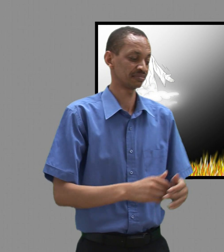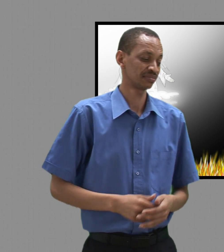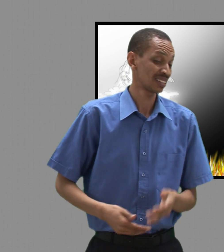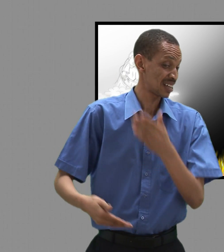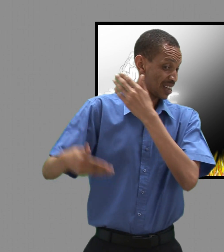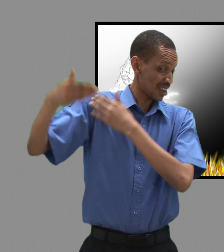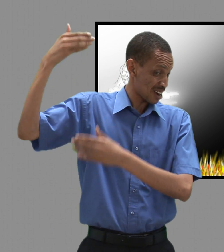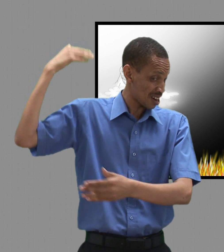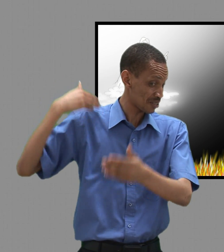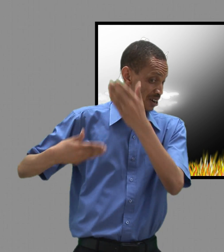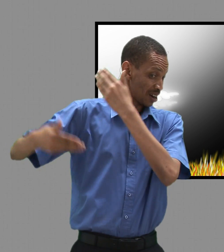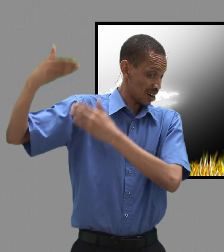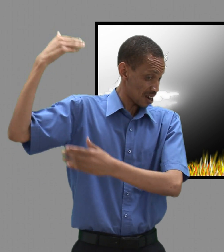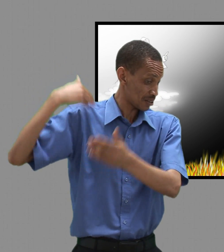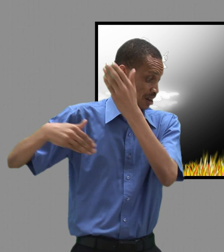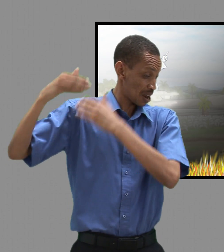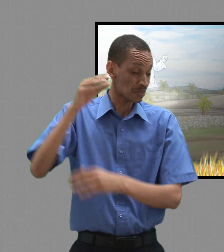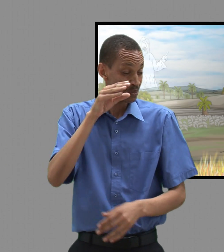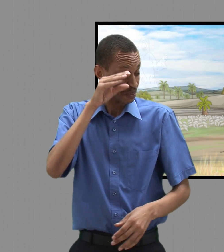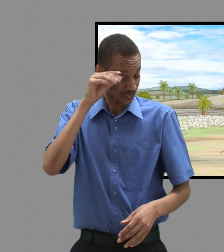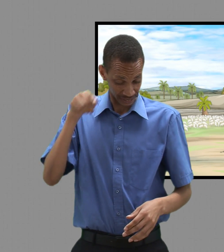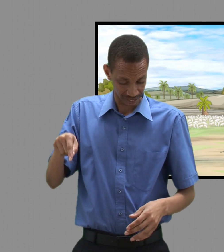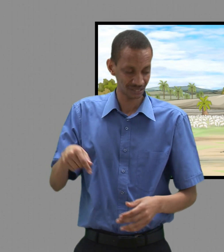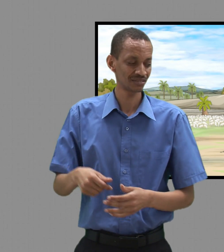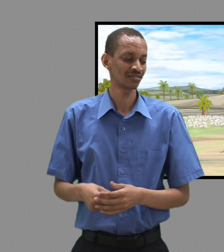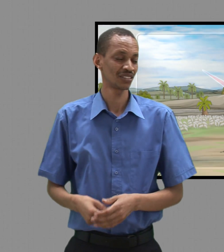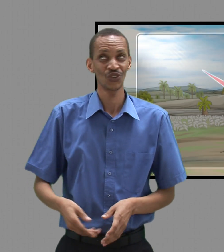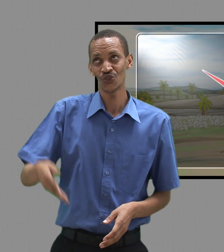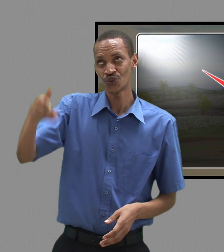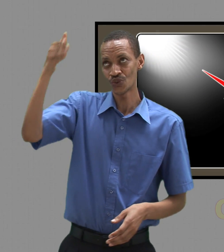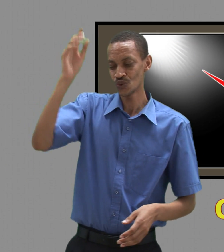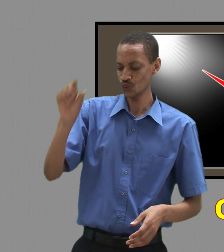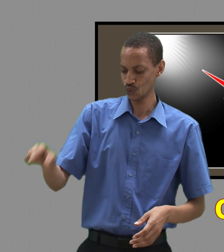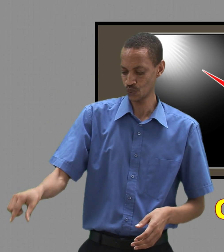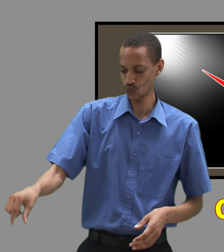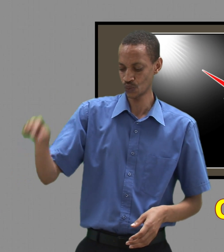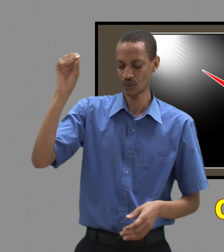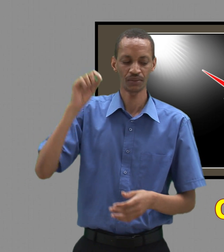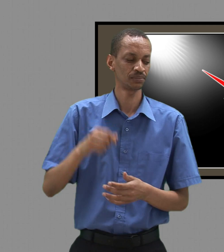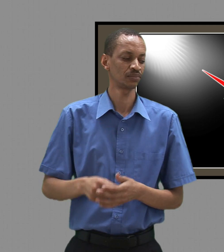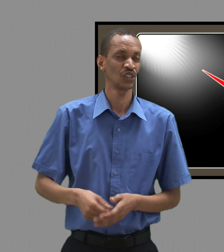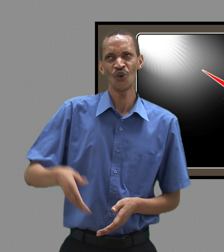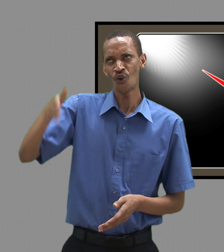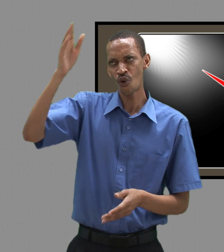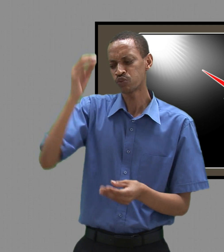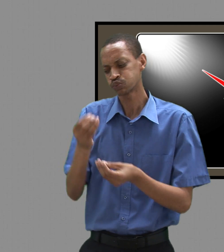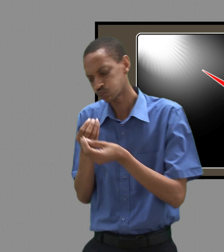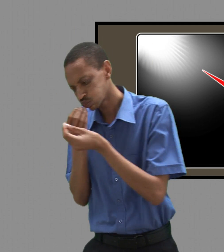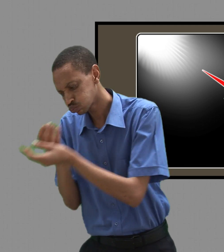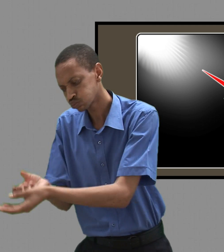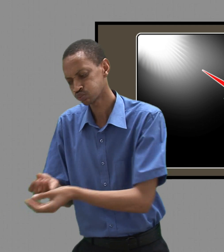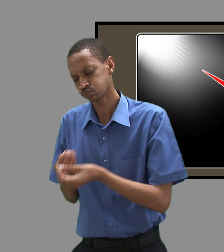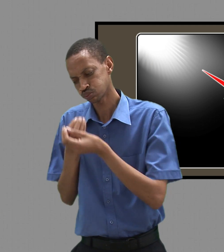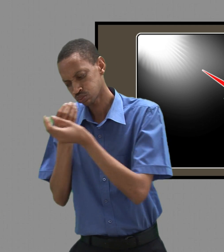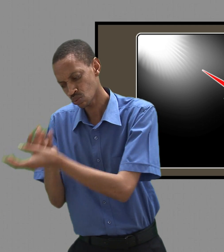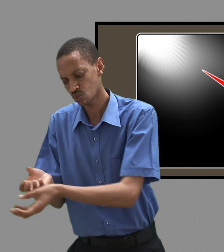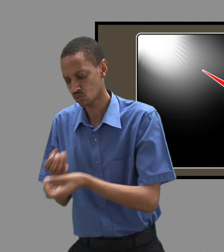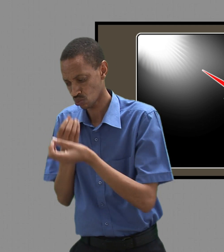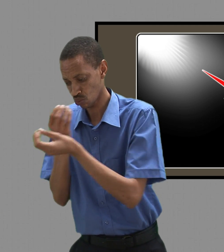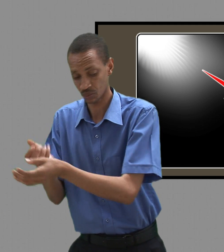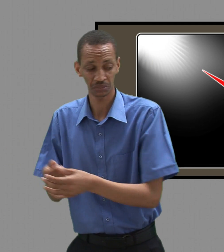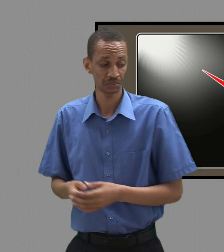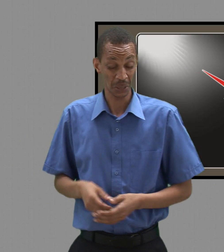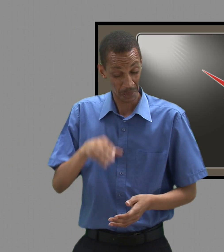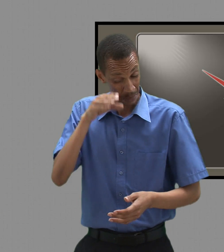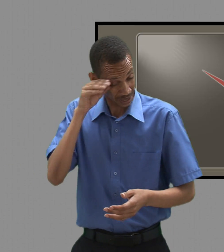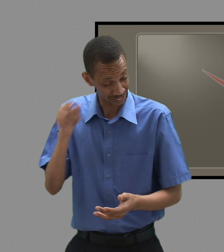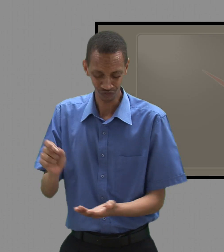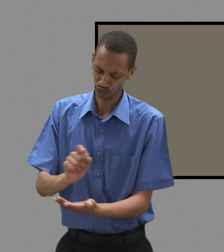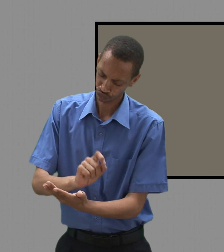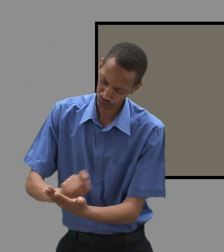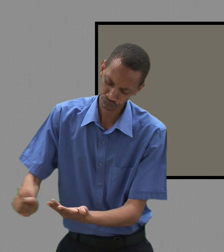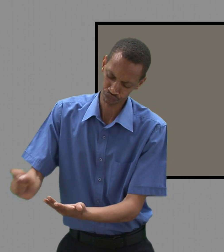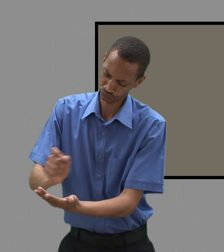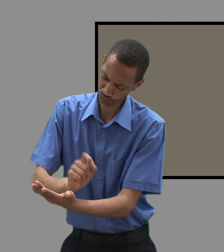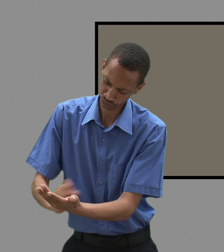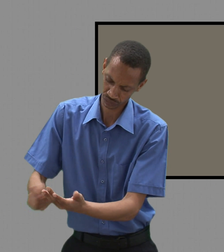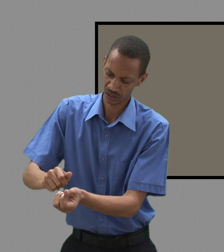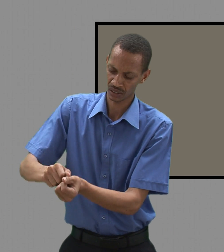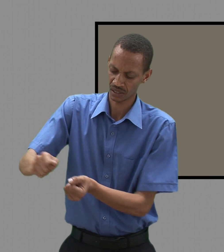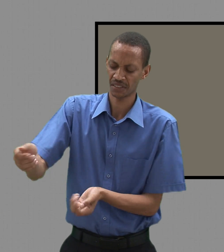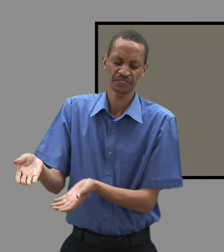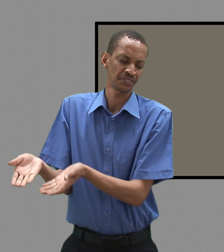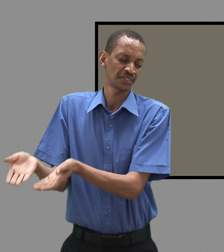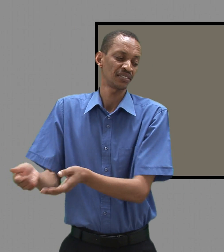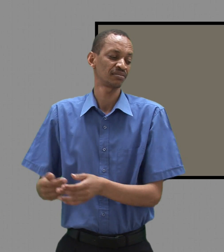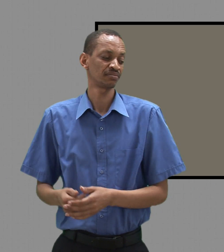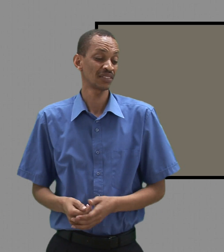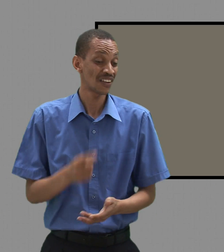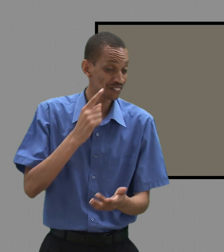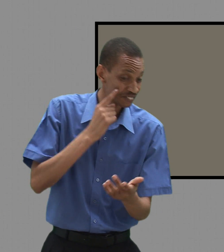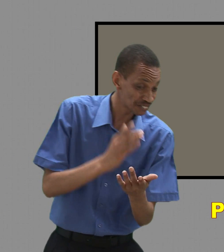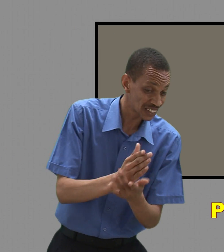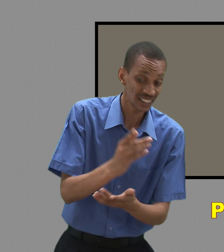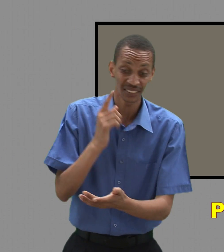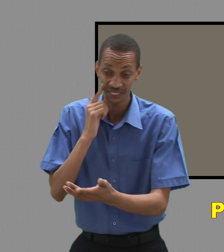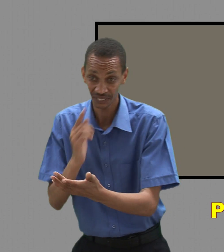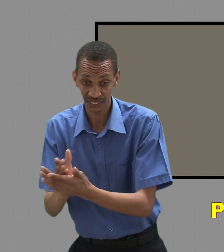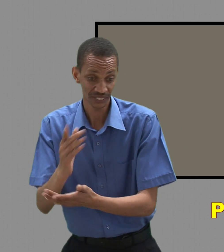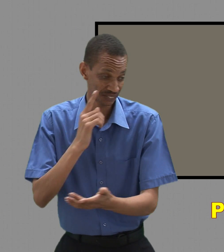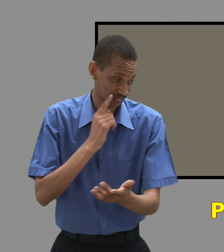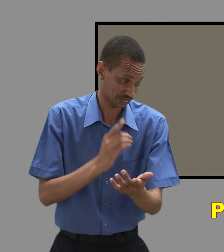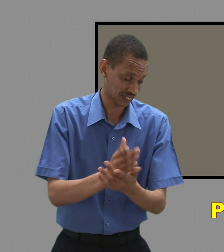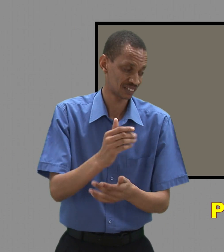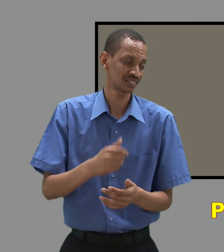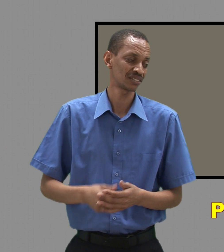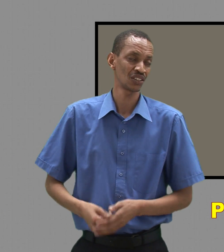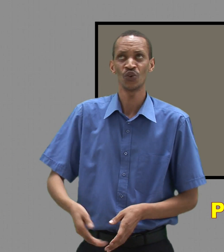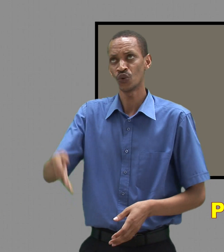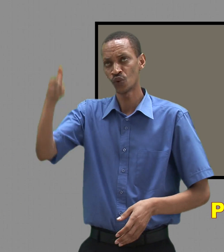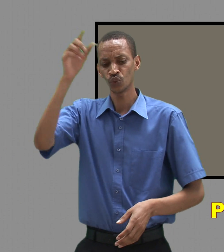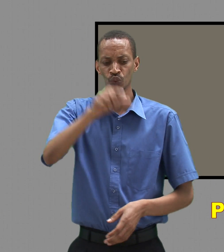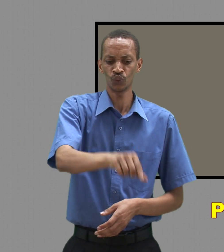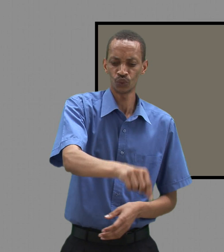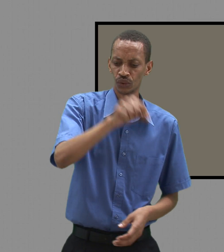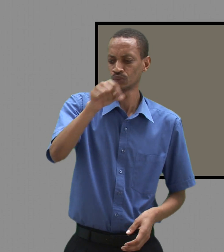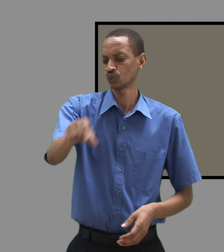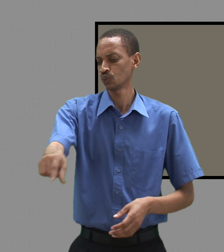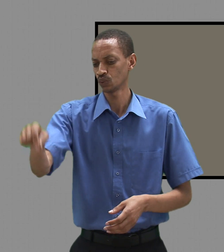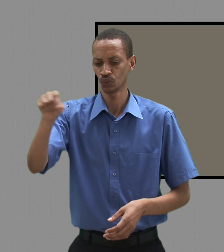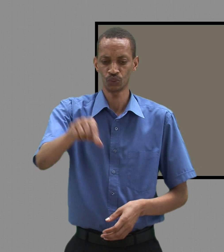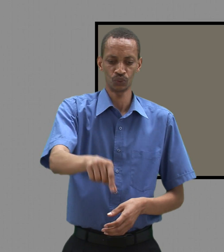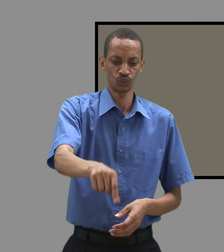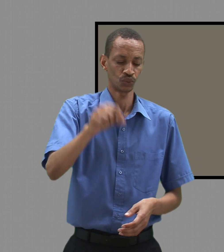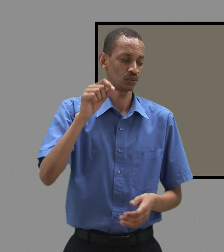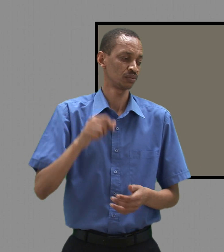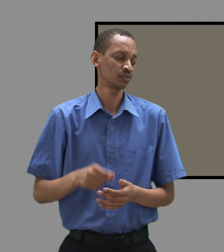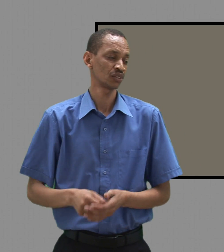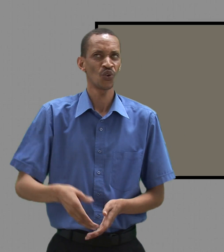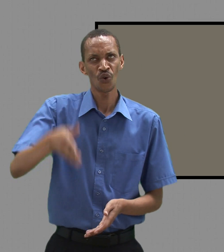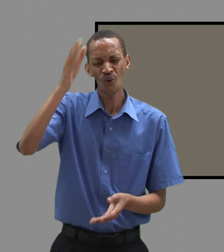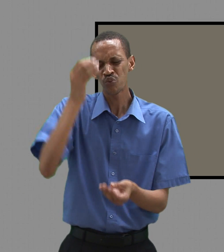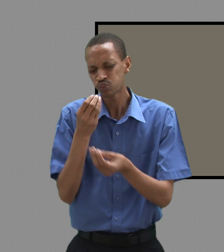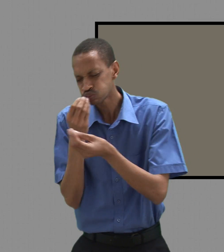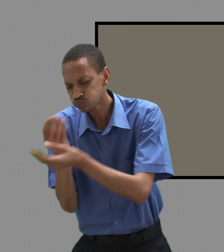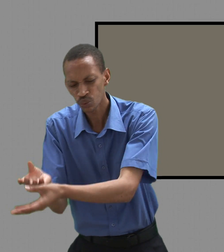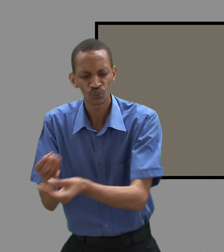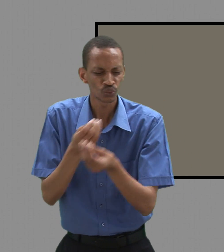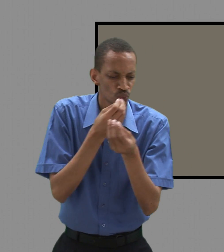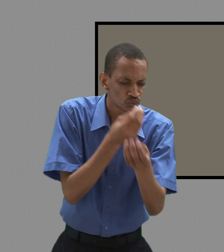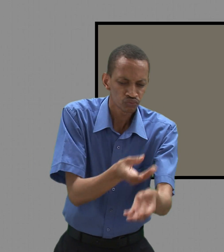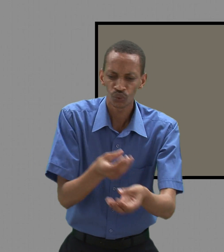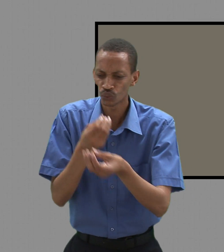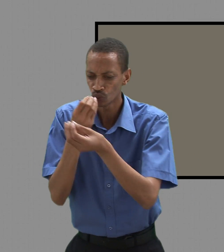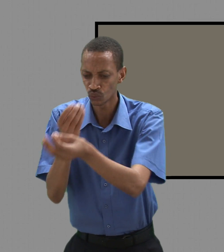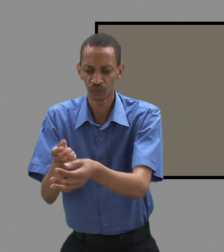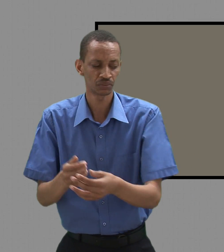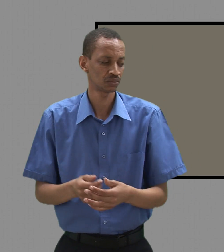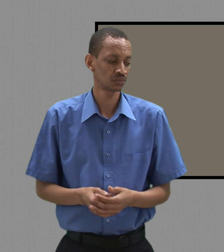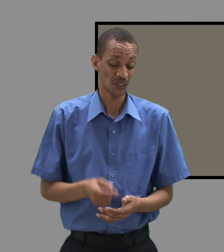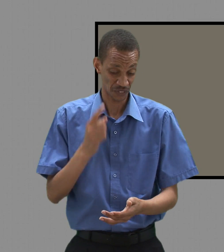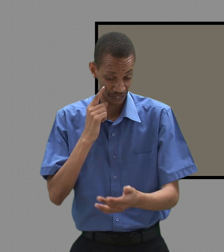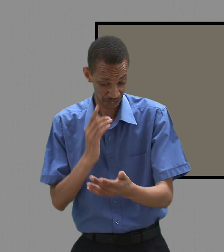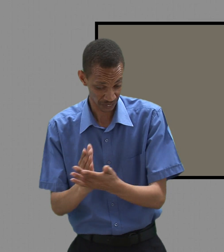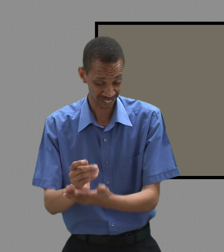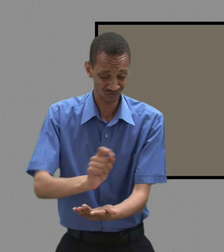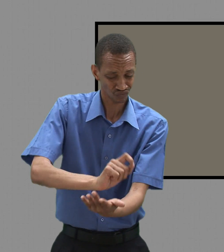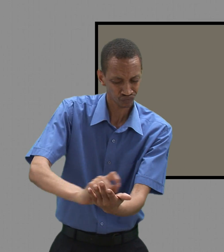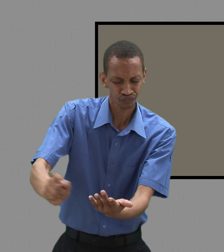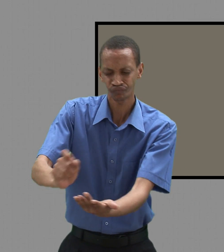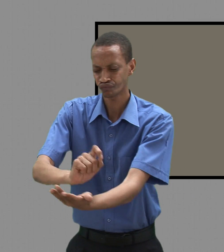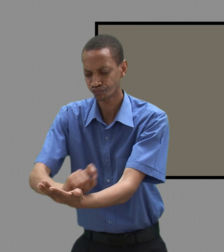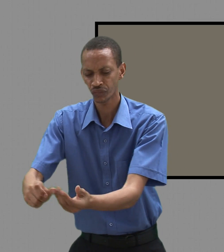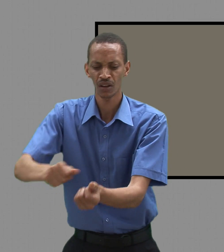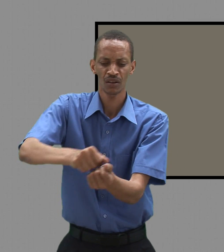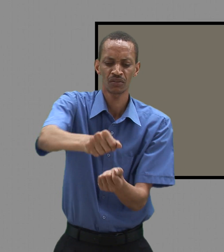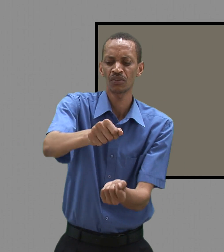But Abraham replied, ‘They have Moses and the prophets;